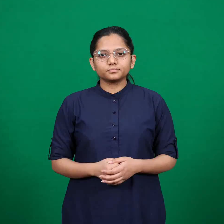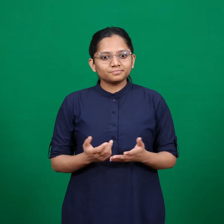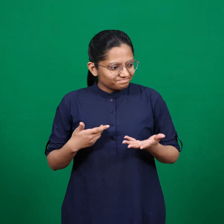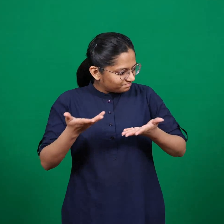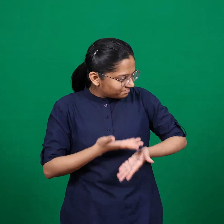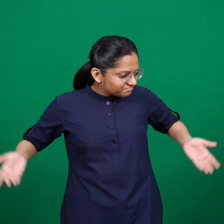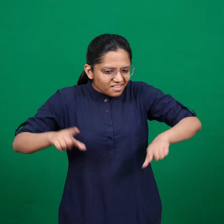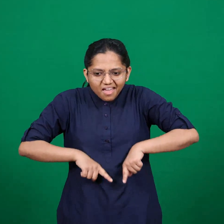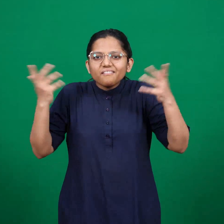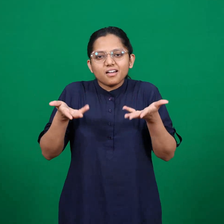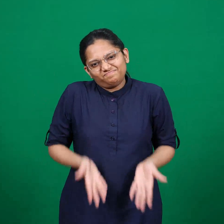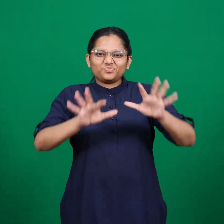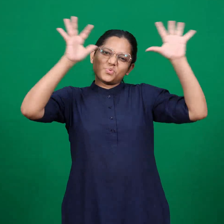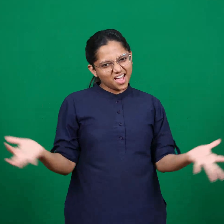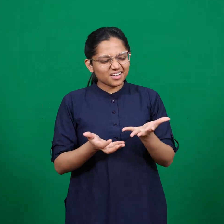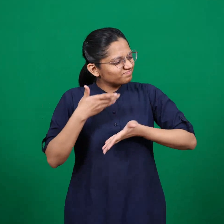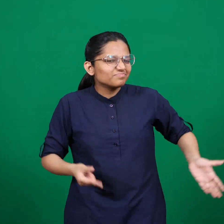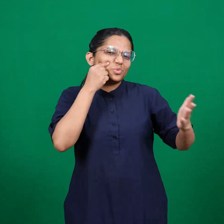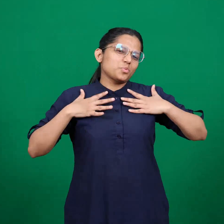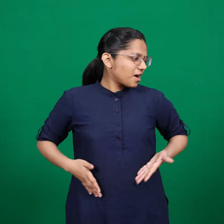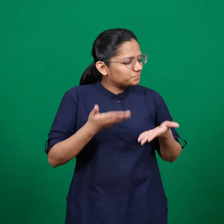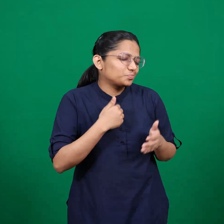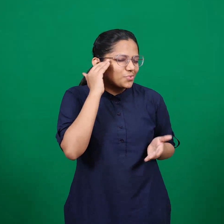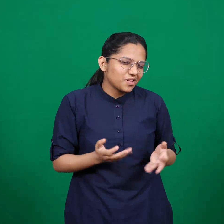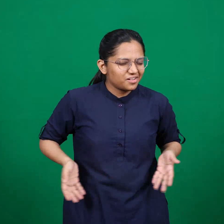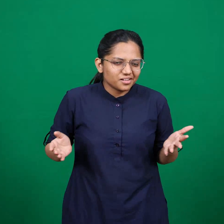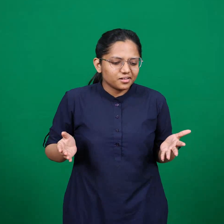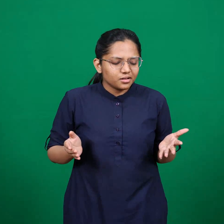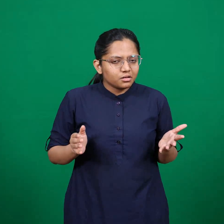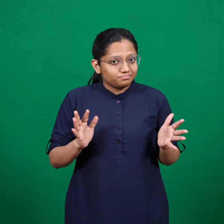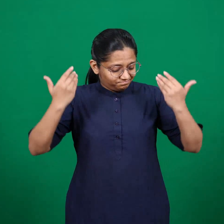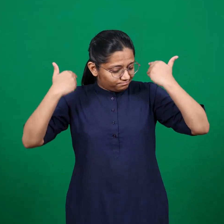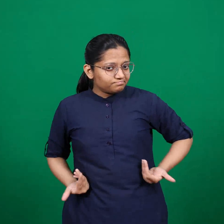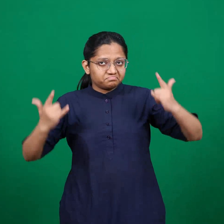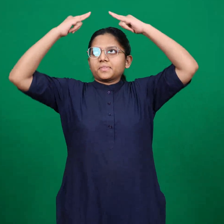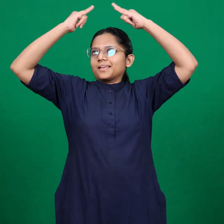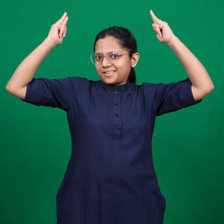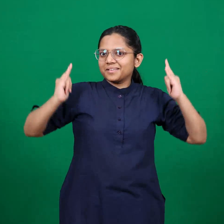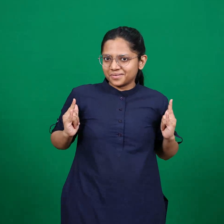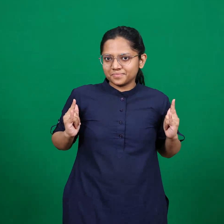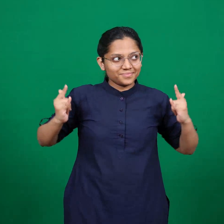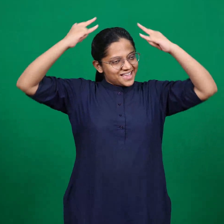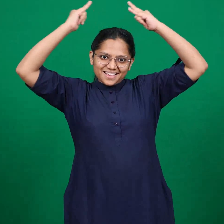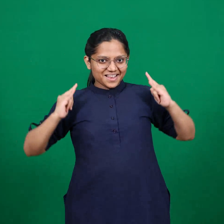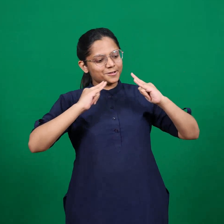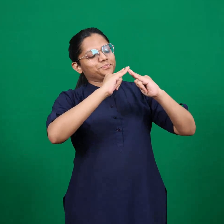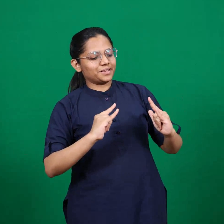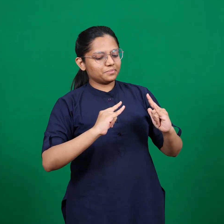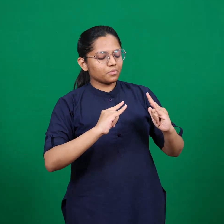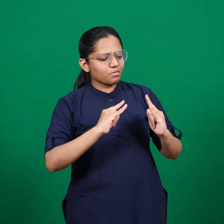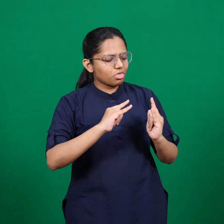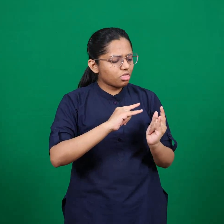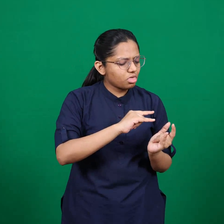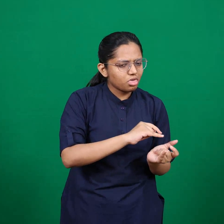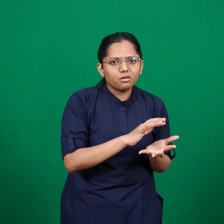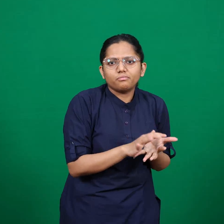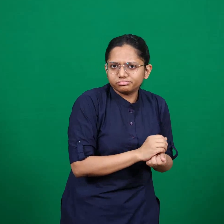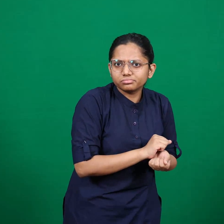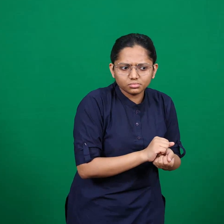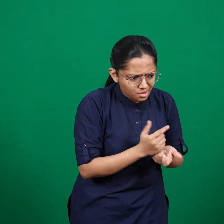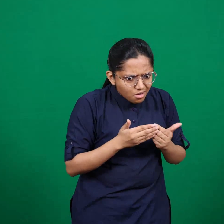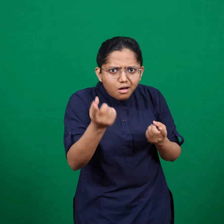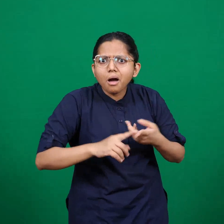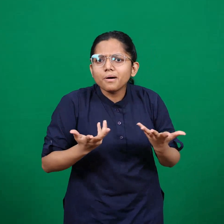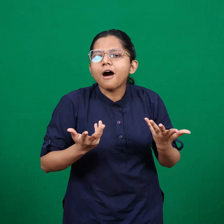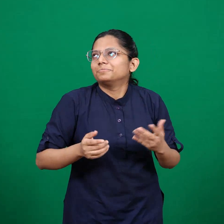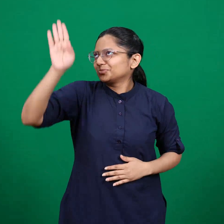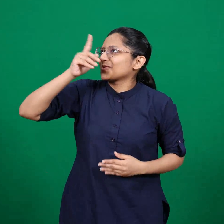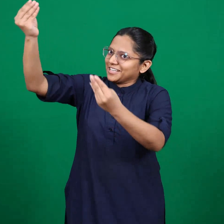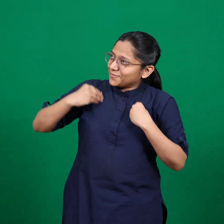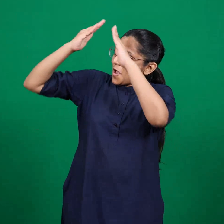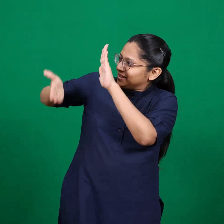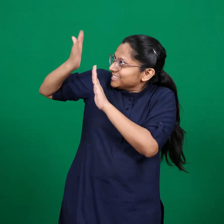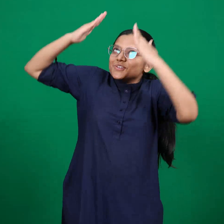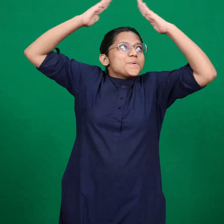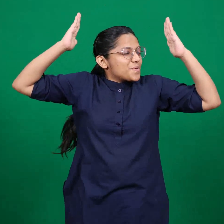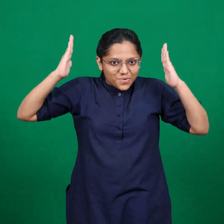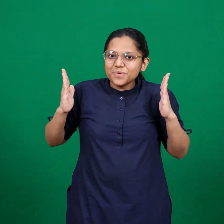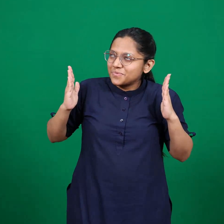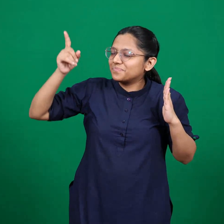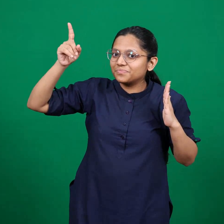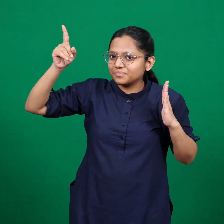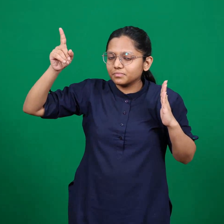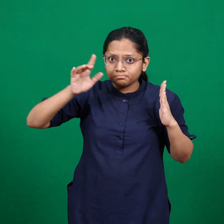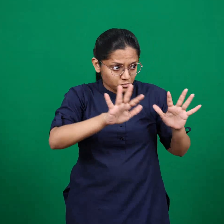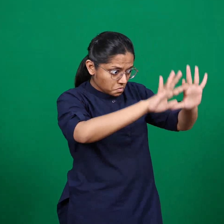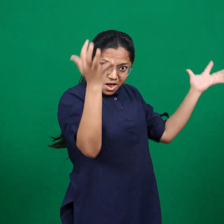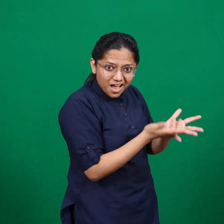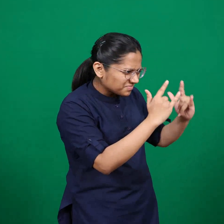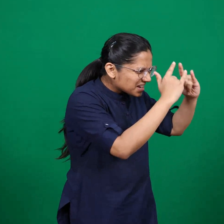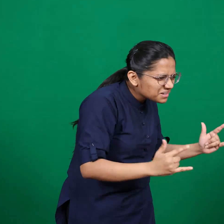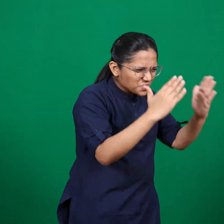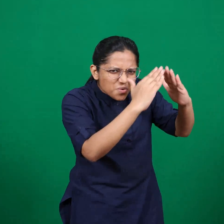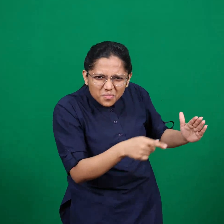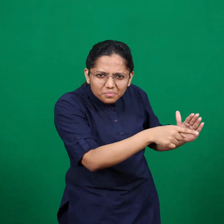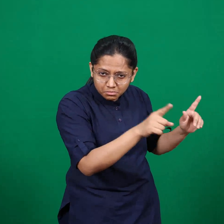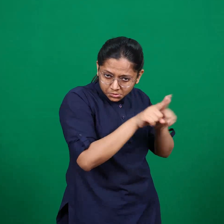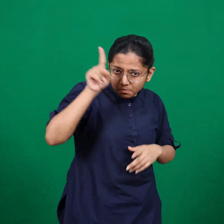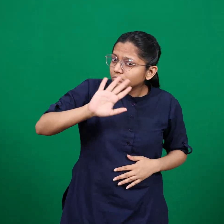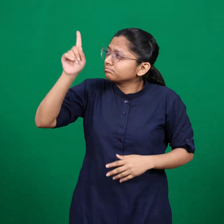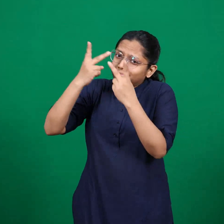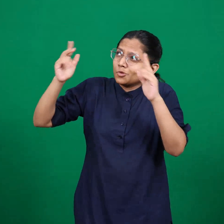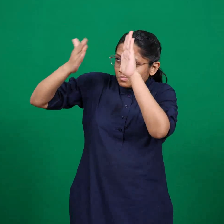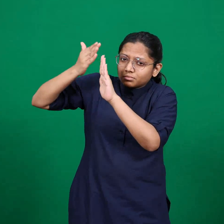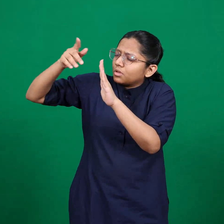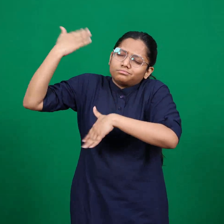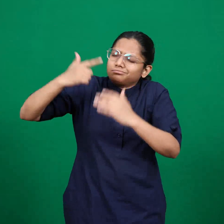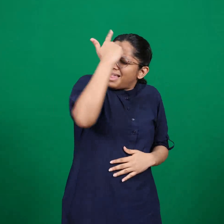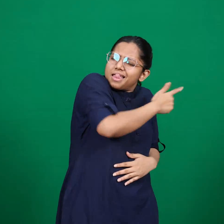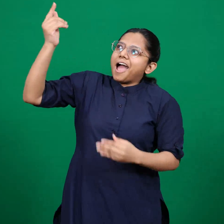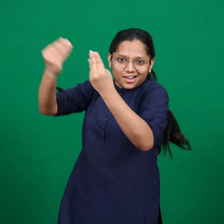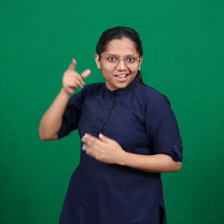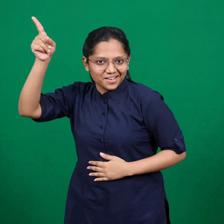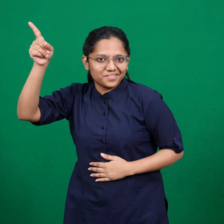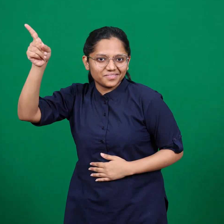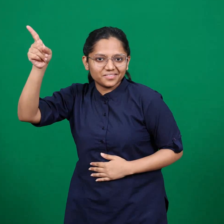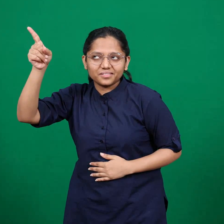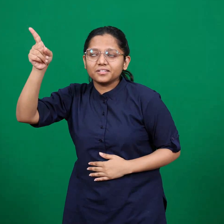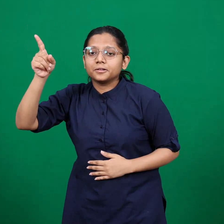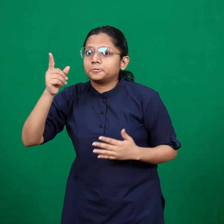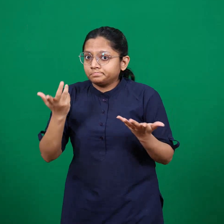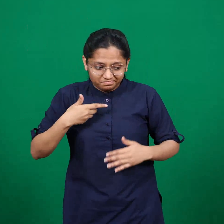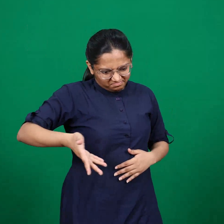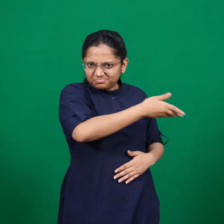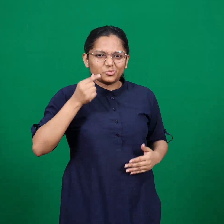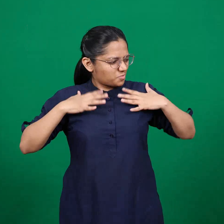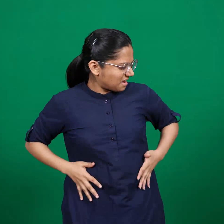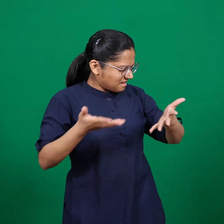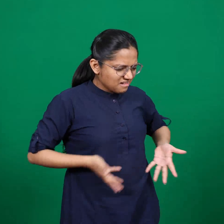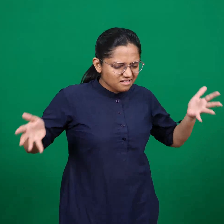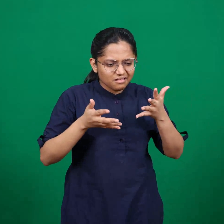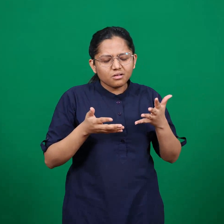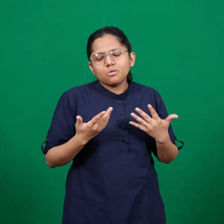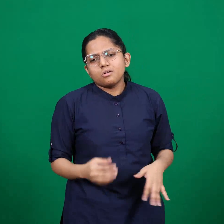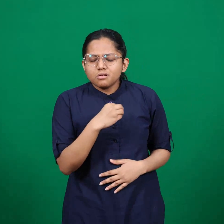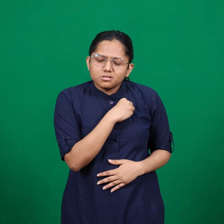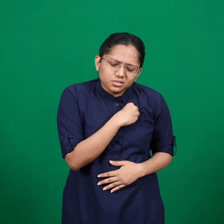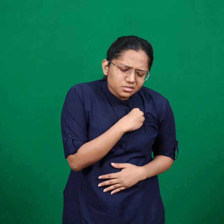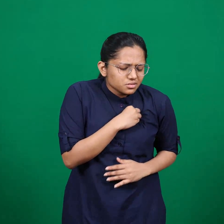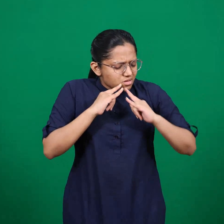Now we know that if the earthly tent we live in is dismantled, we have a building from God, an eternal house in heaven, not built by human hands.